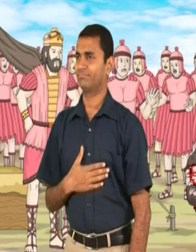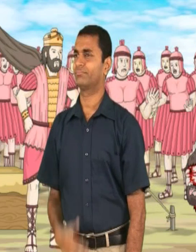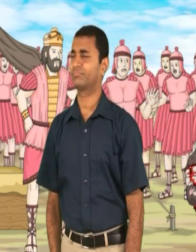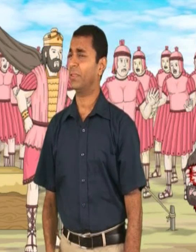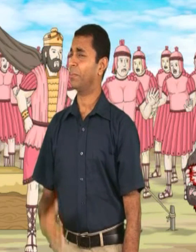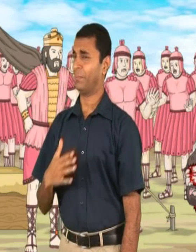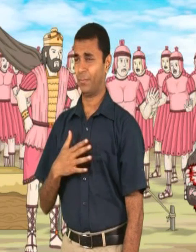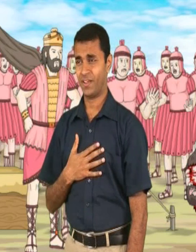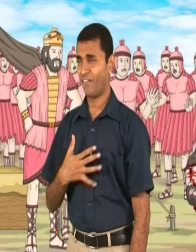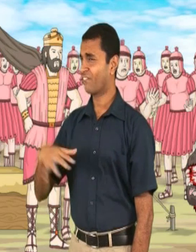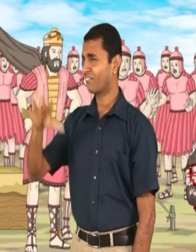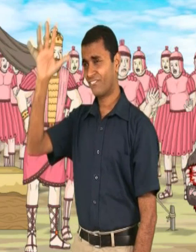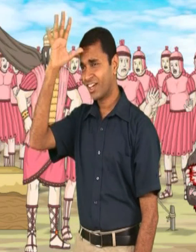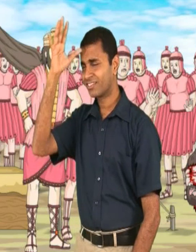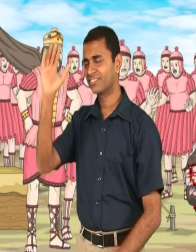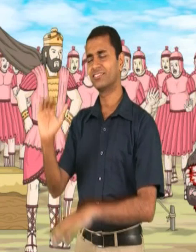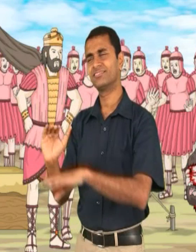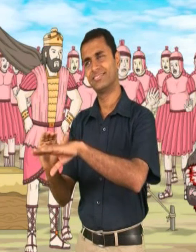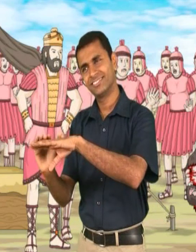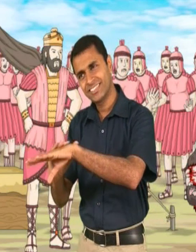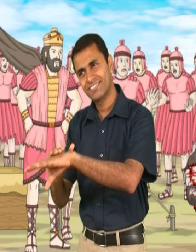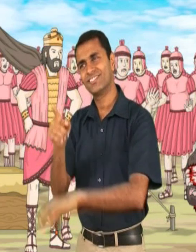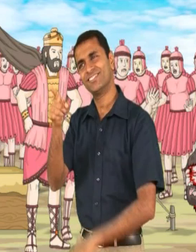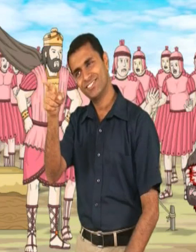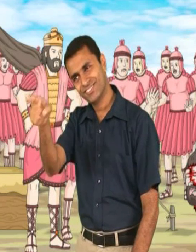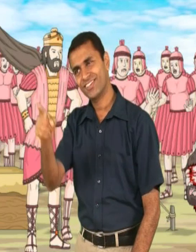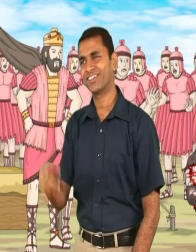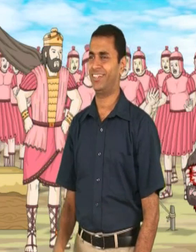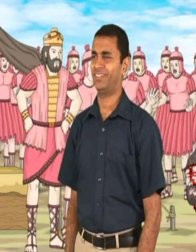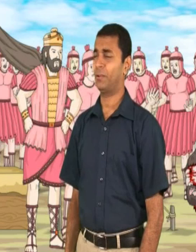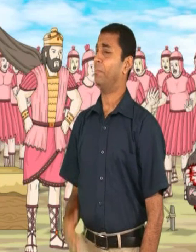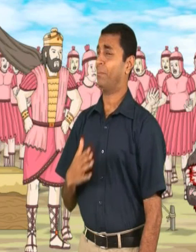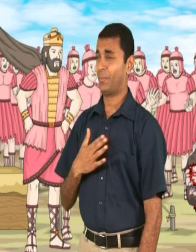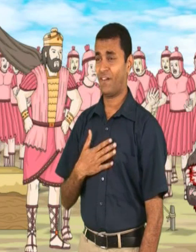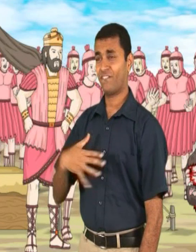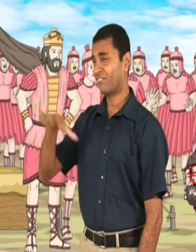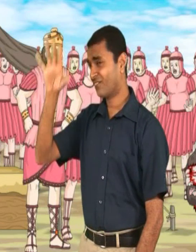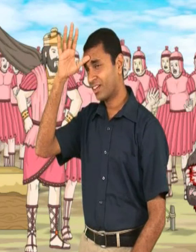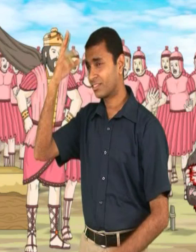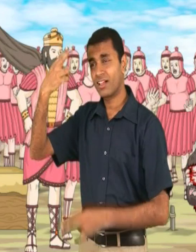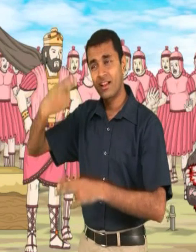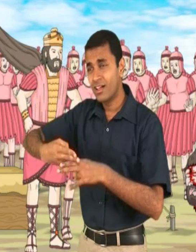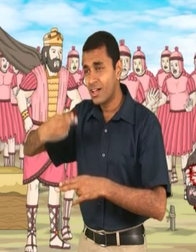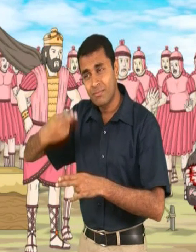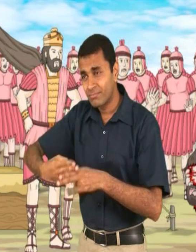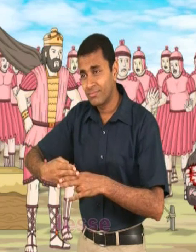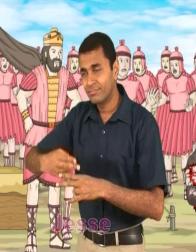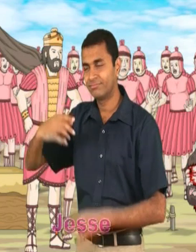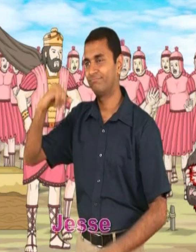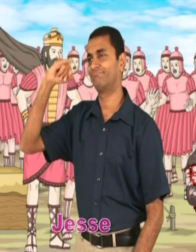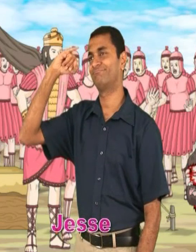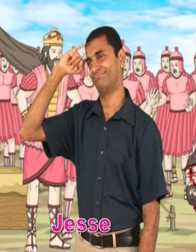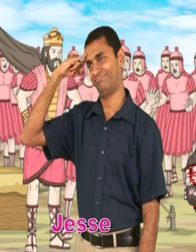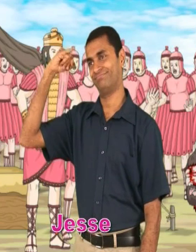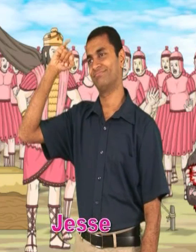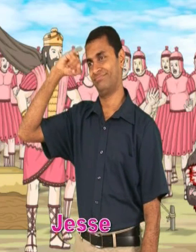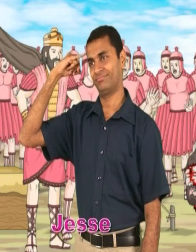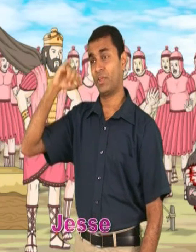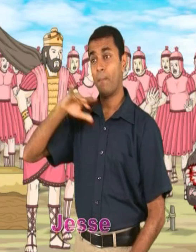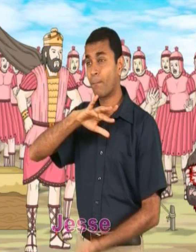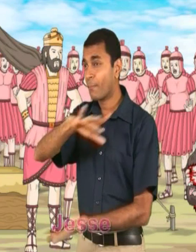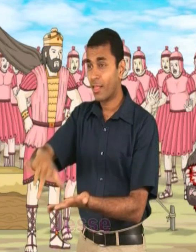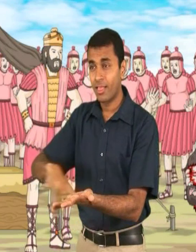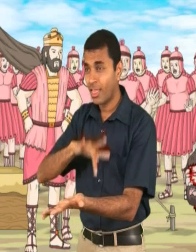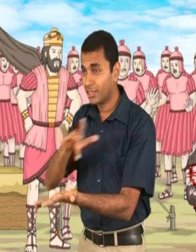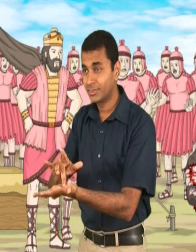“Whose son are you, young man?” asked Saul.